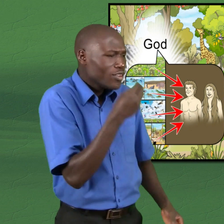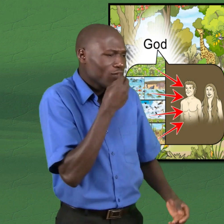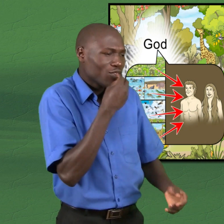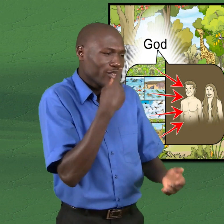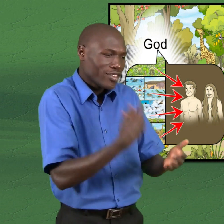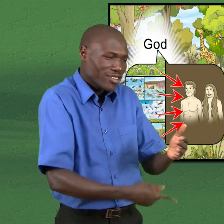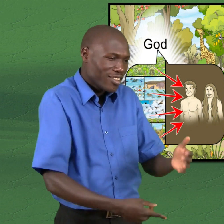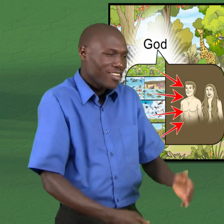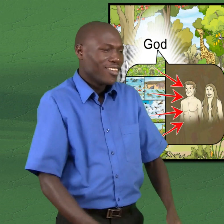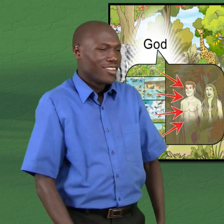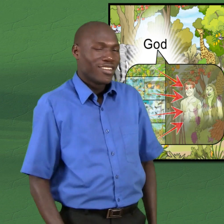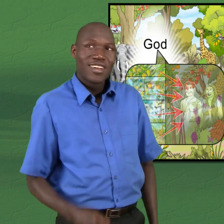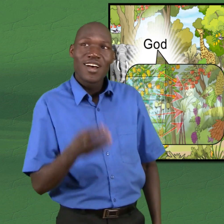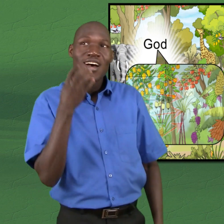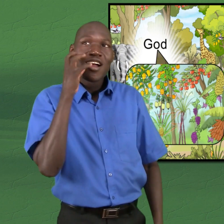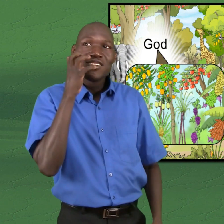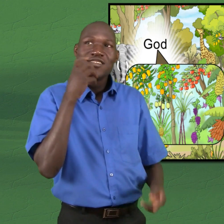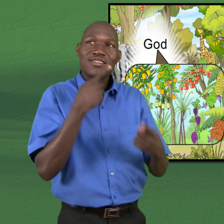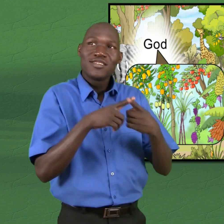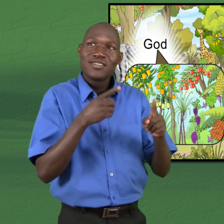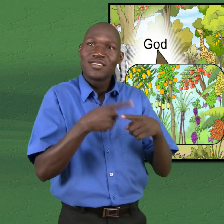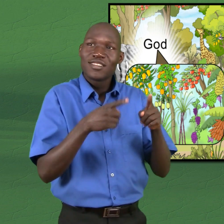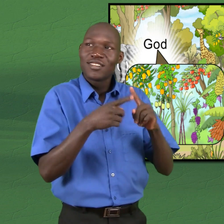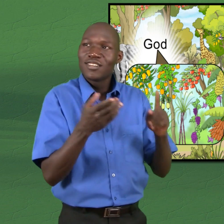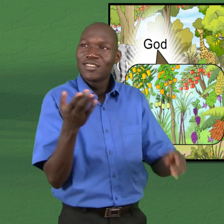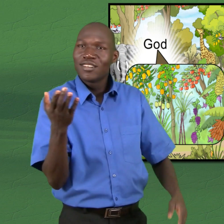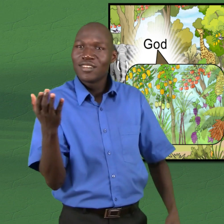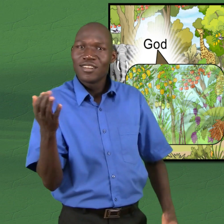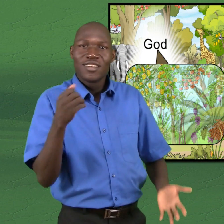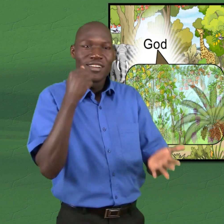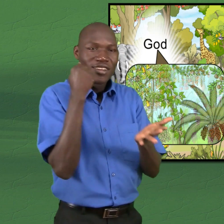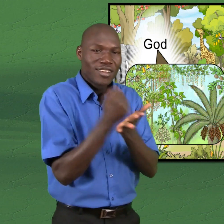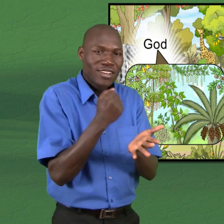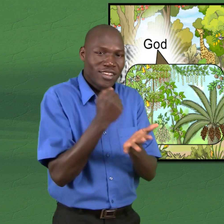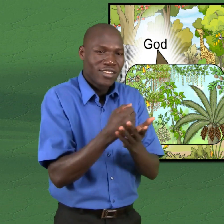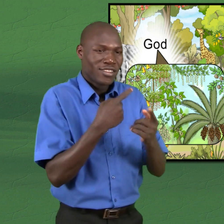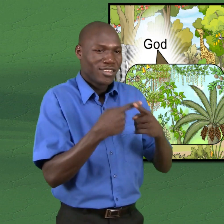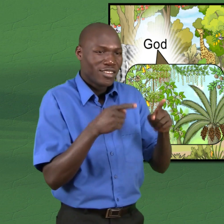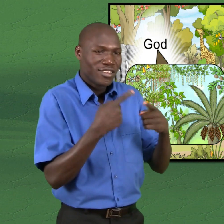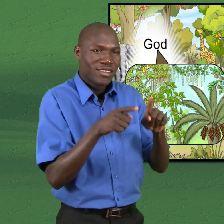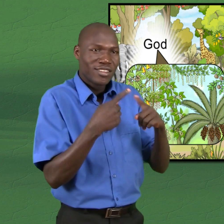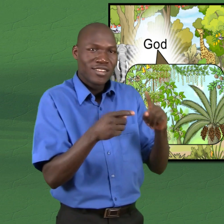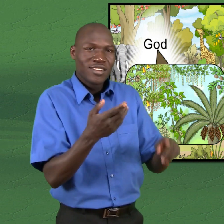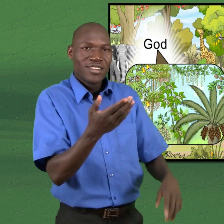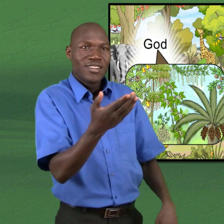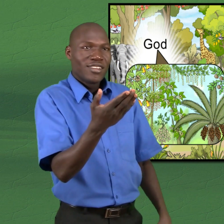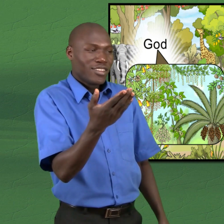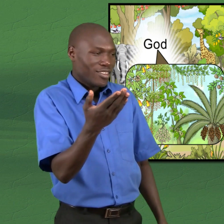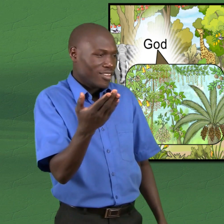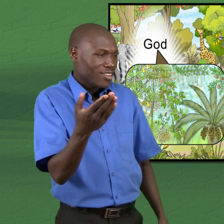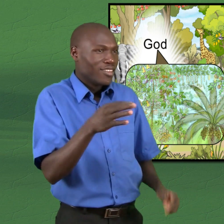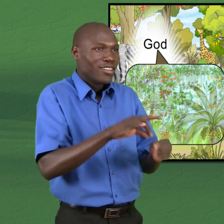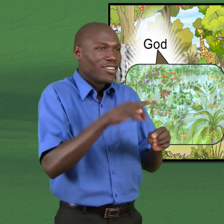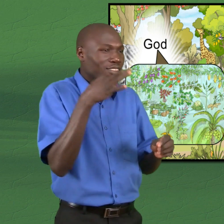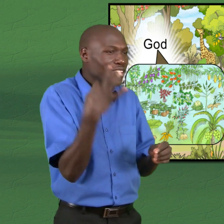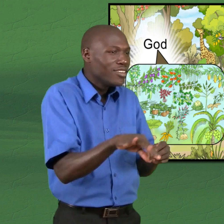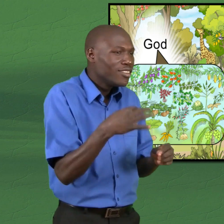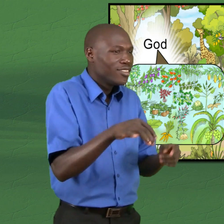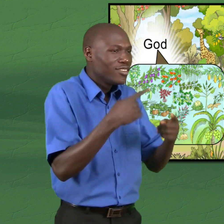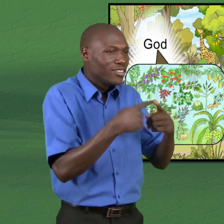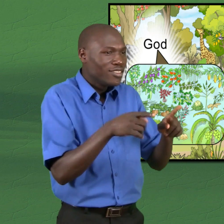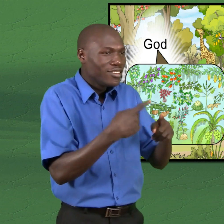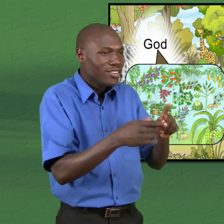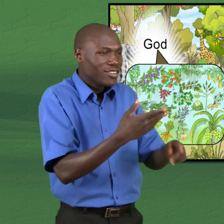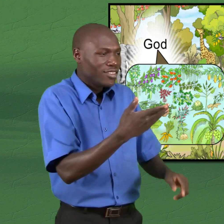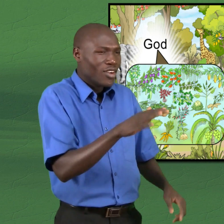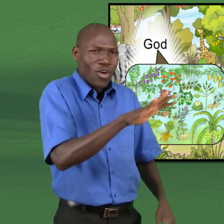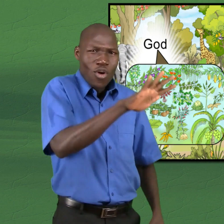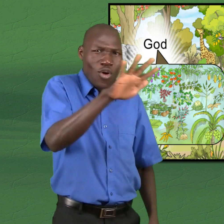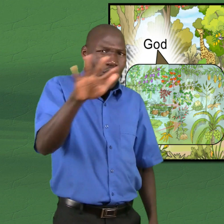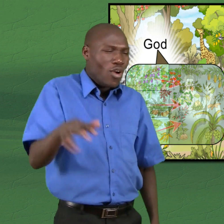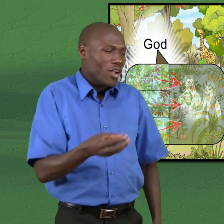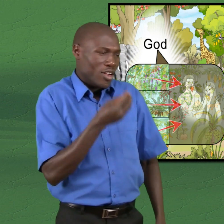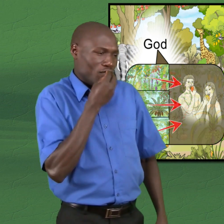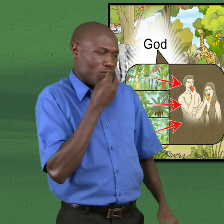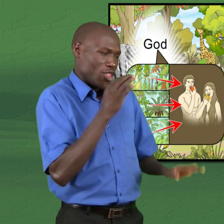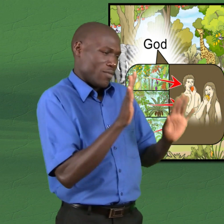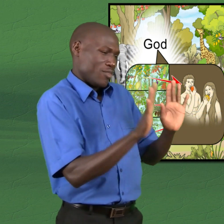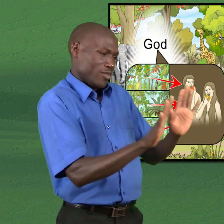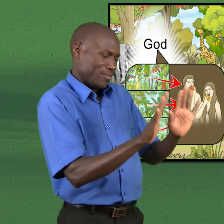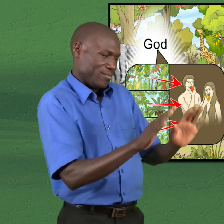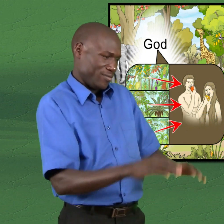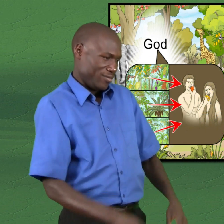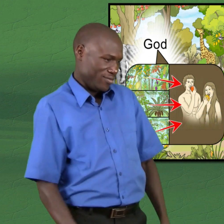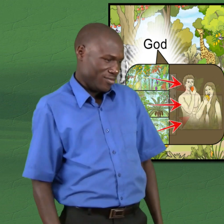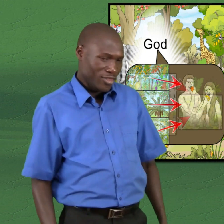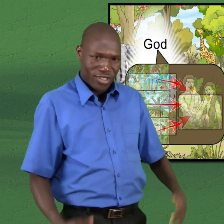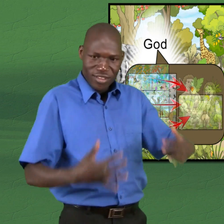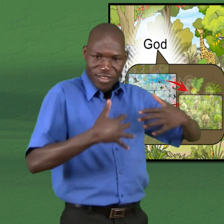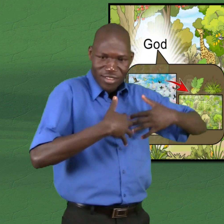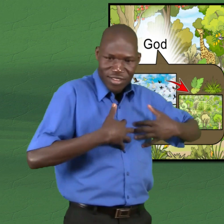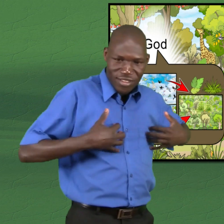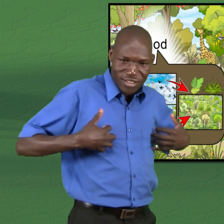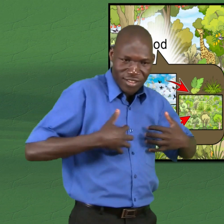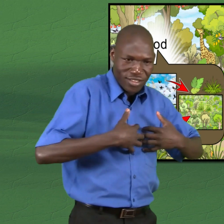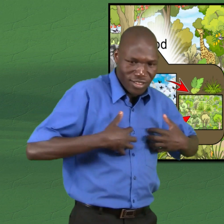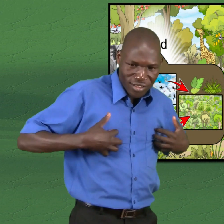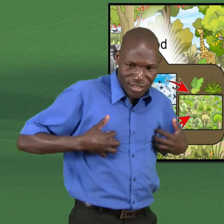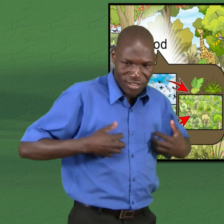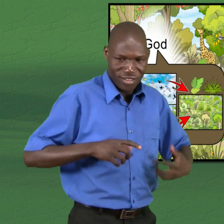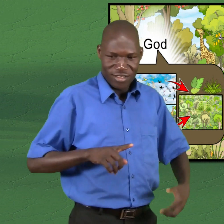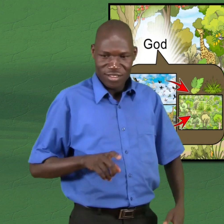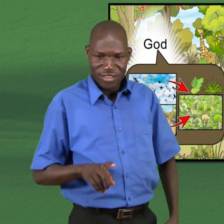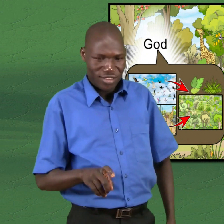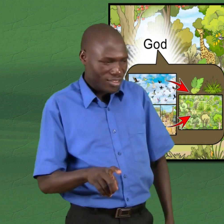Then God said, “Behold, I have given you every seed-bearing plant on the face of all the earth, and every tree whose fruit contains seed. They will be yours for food.